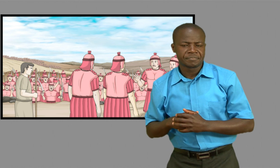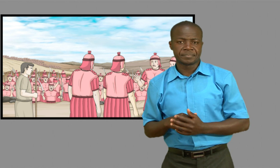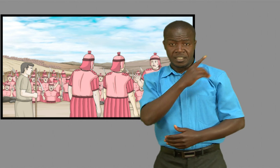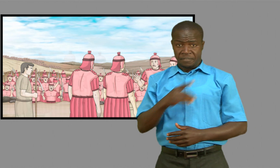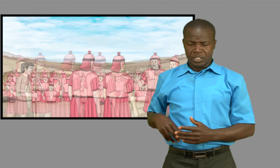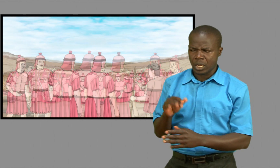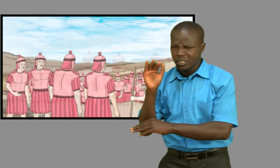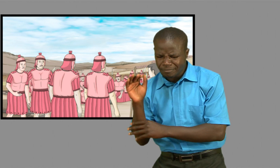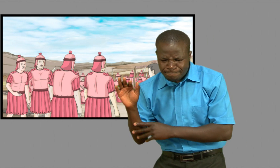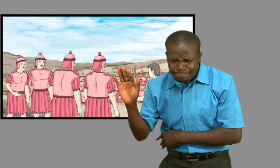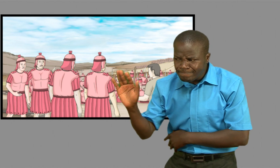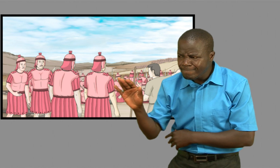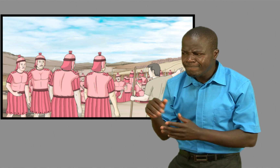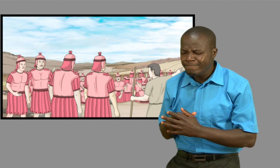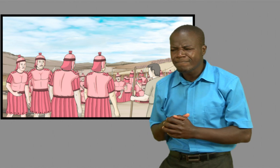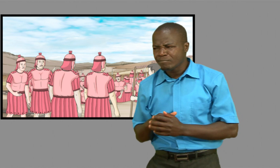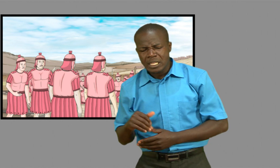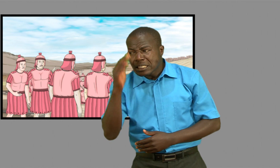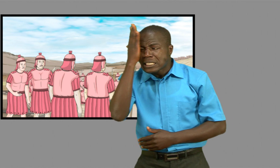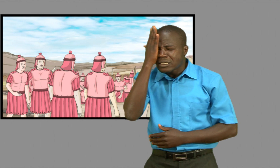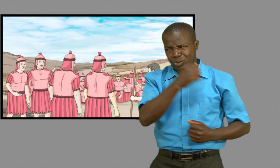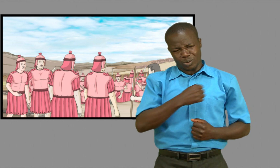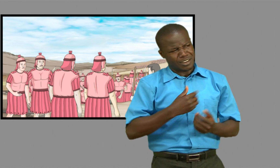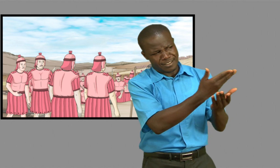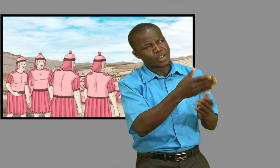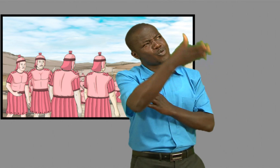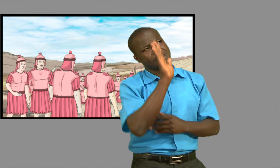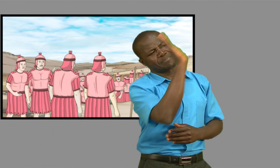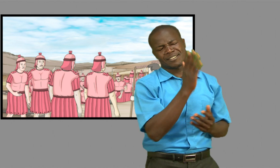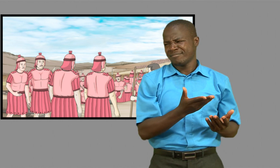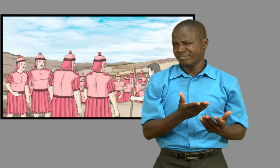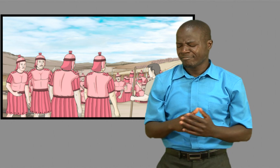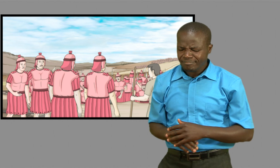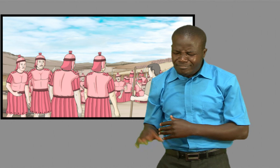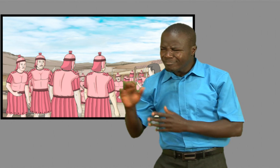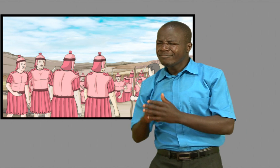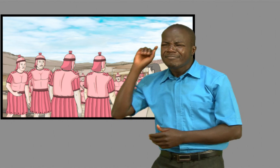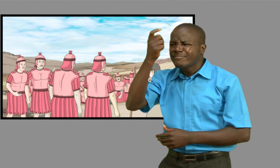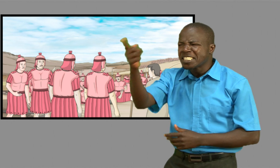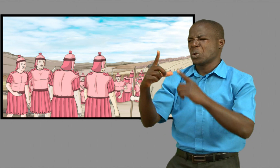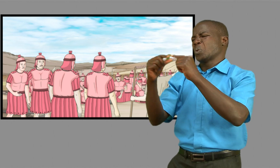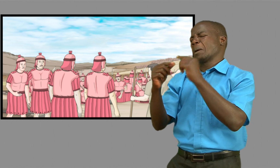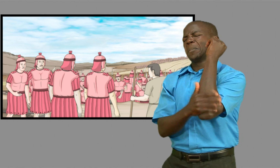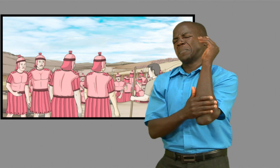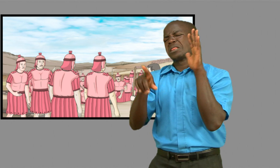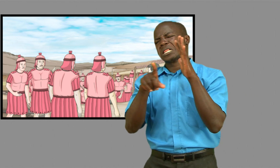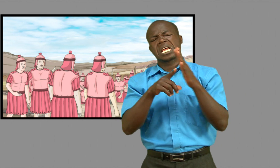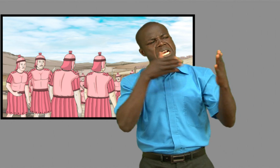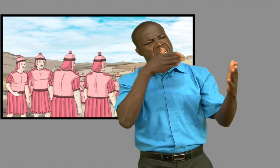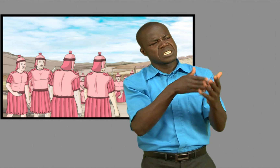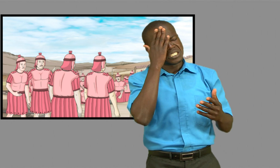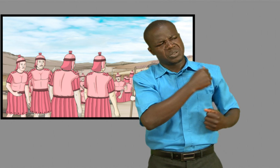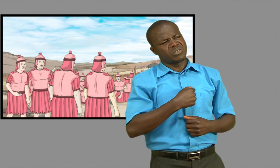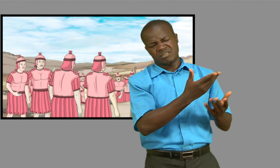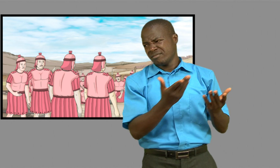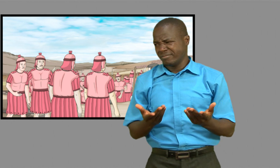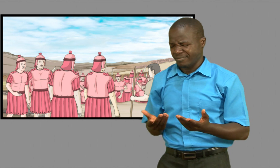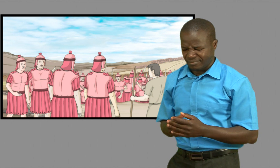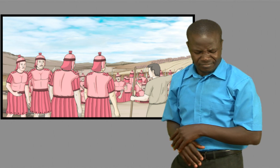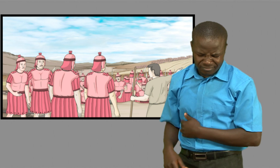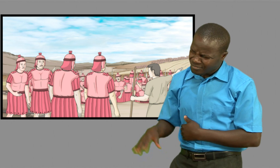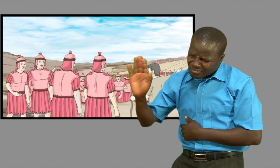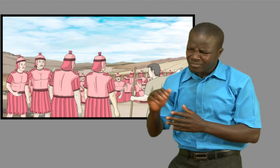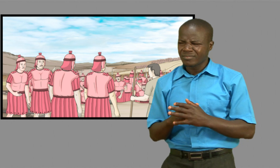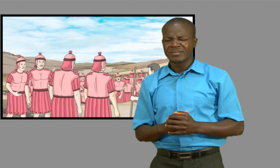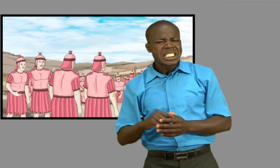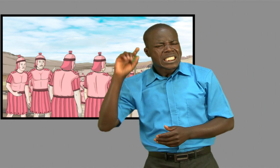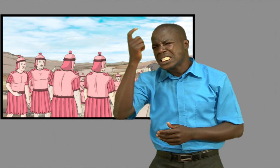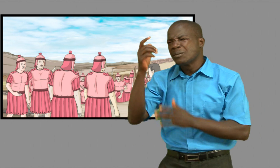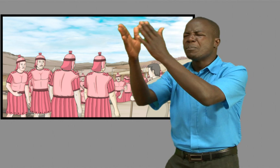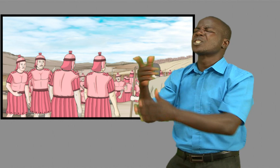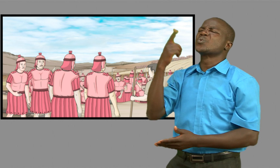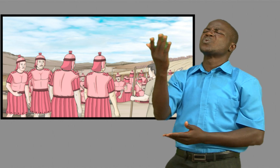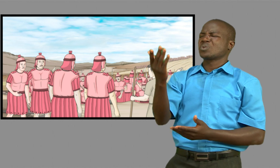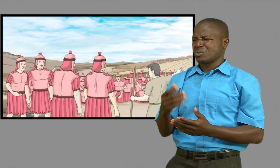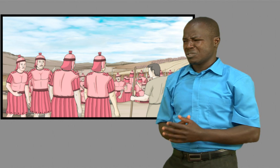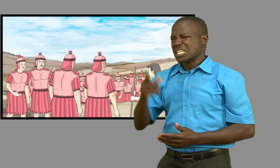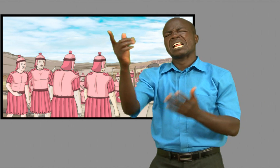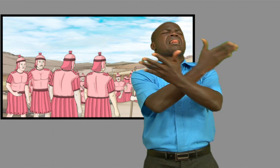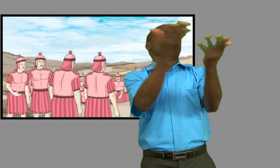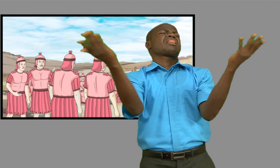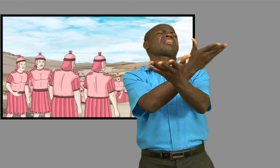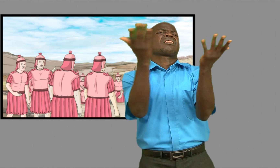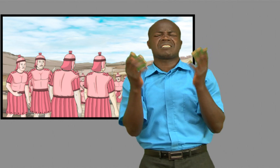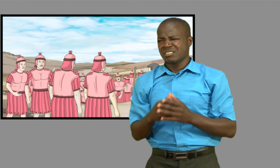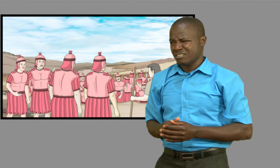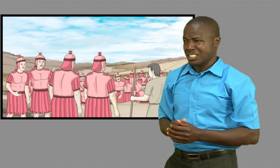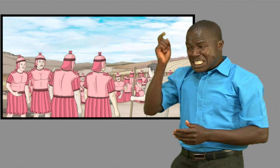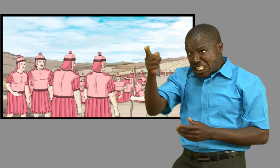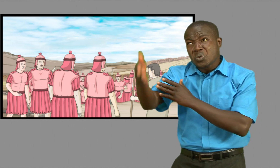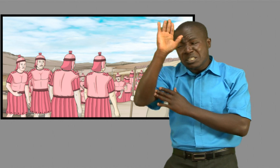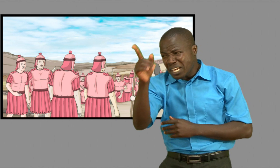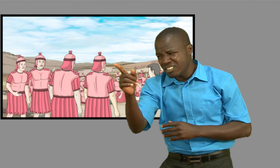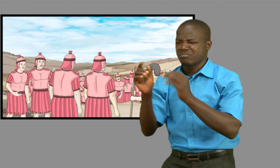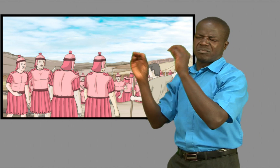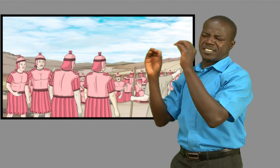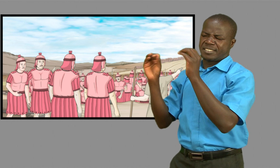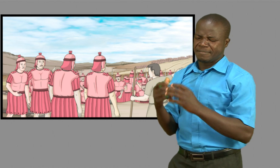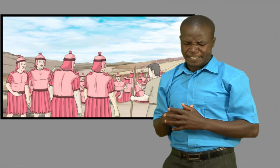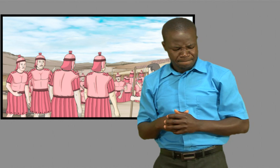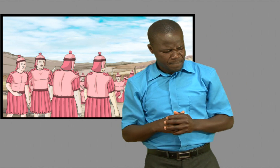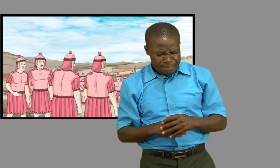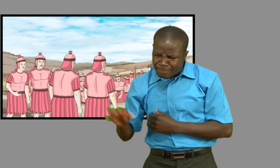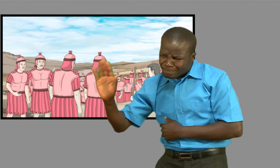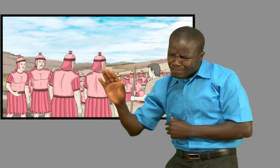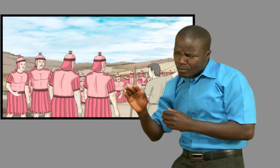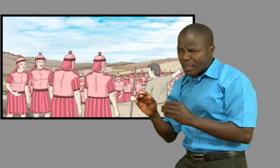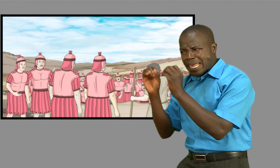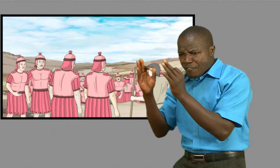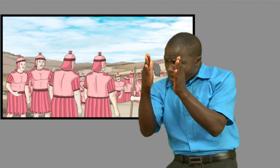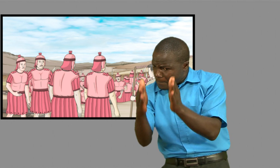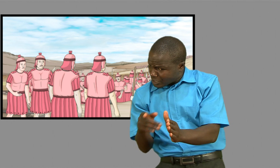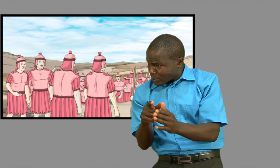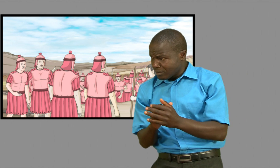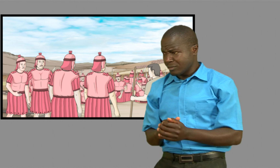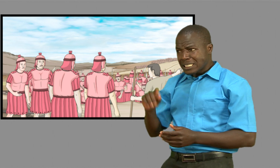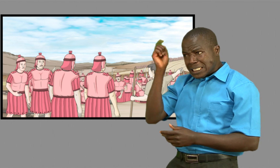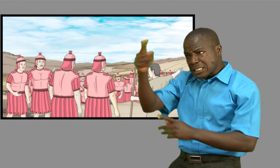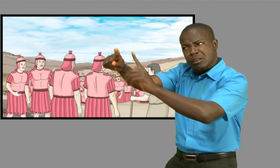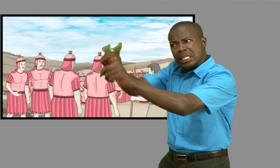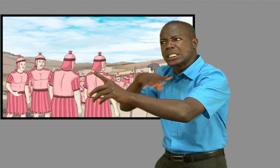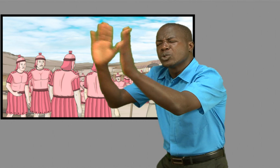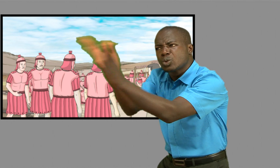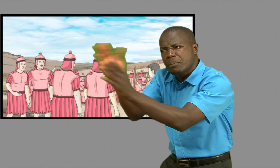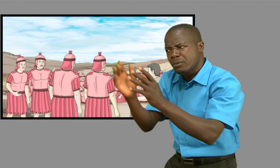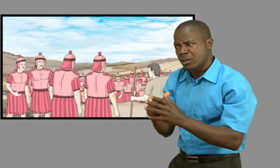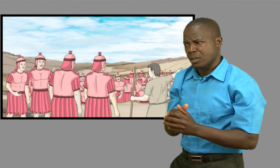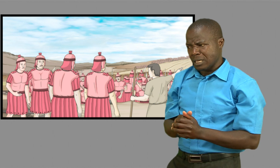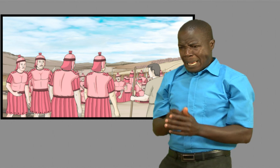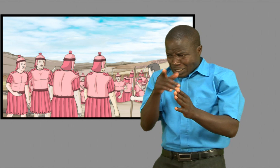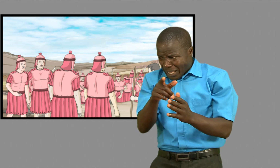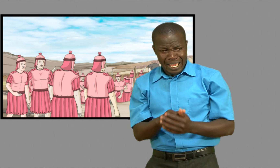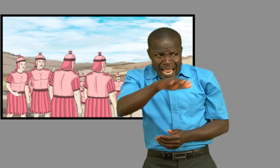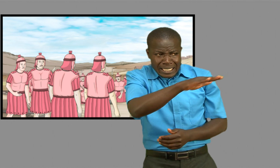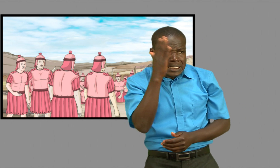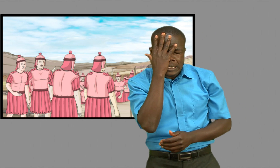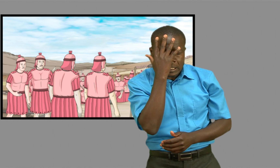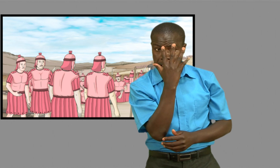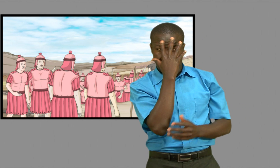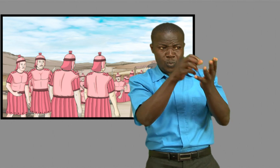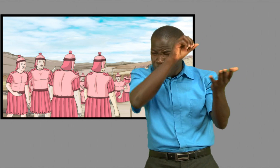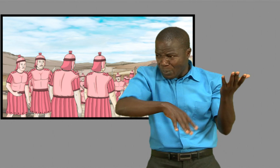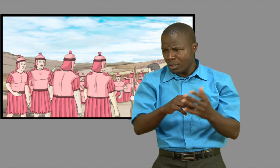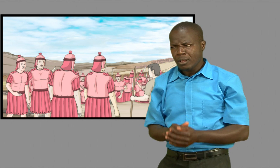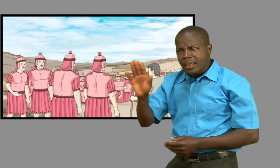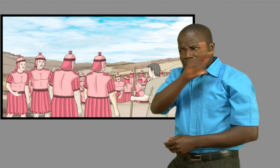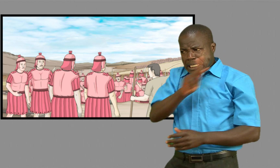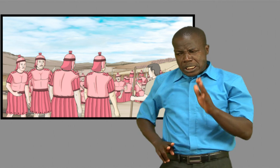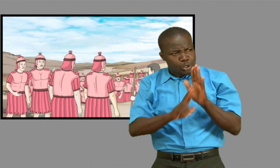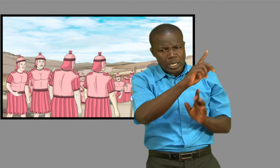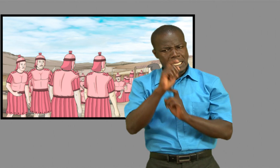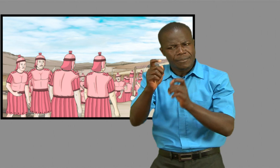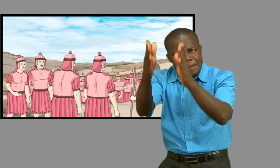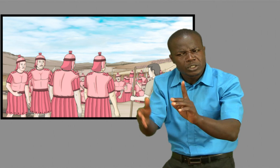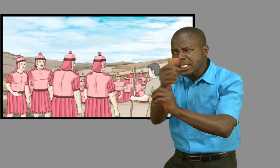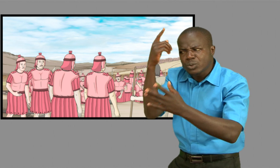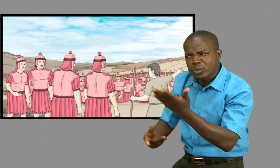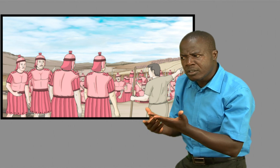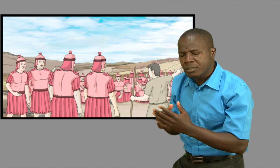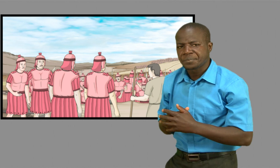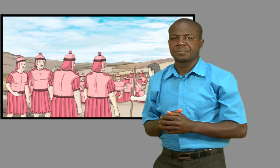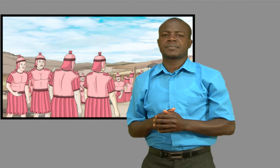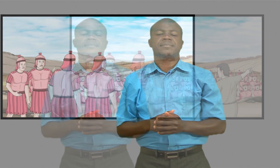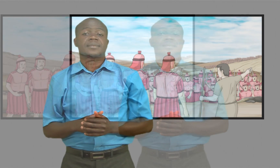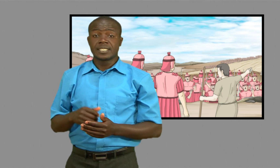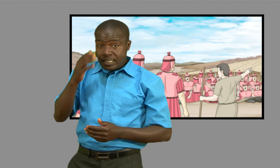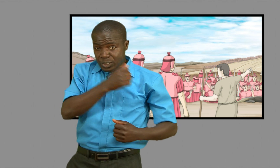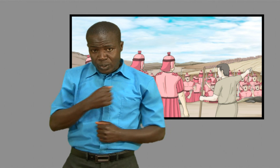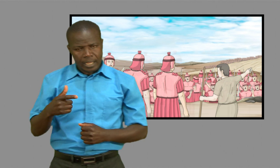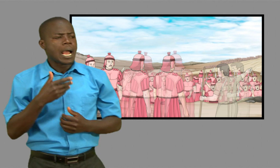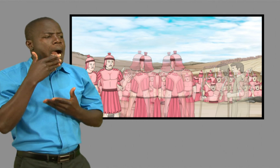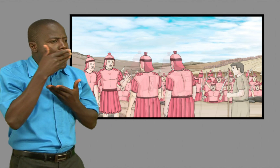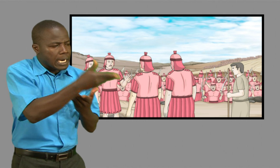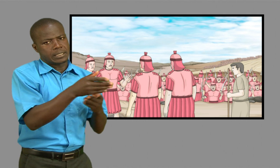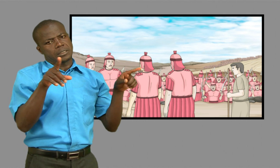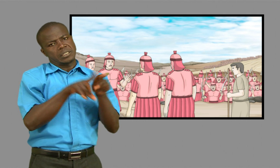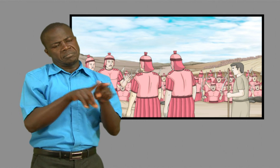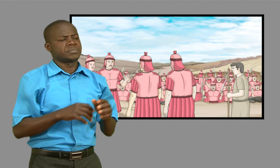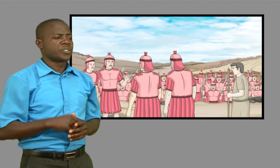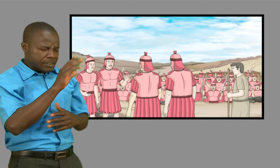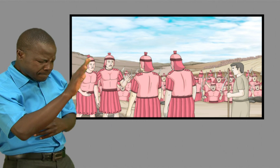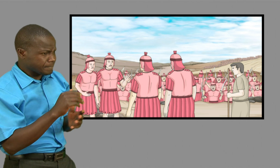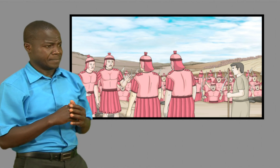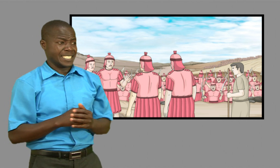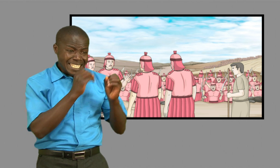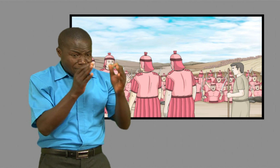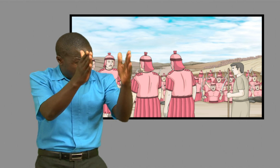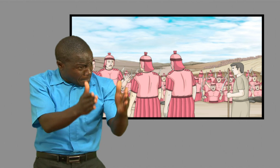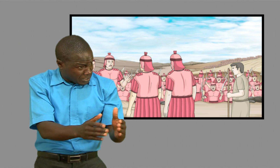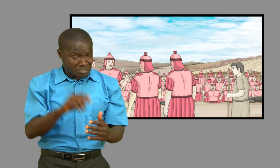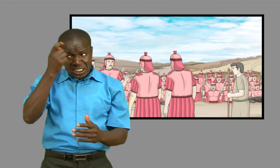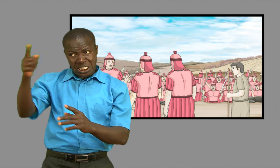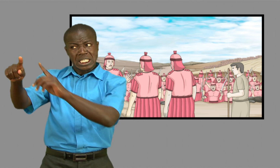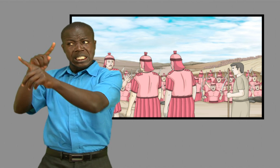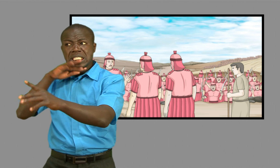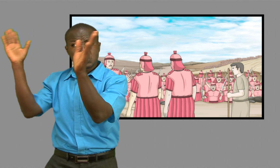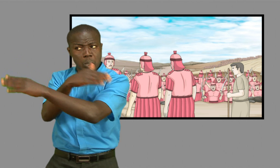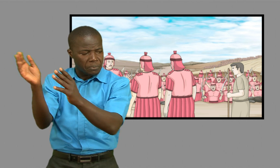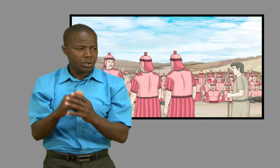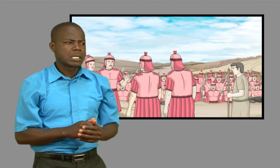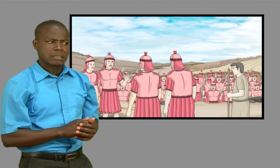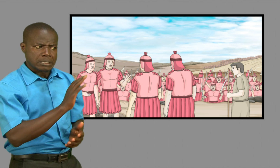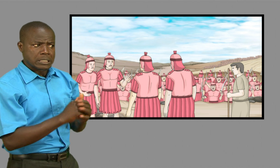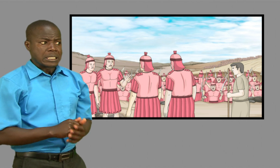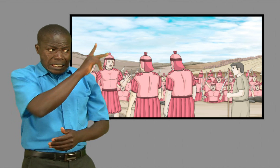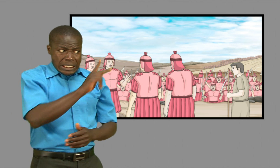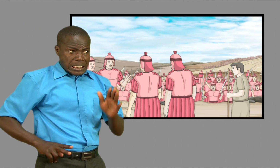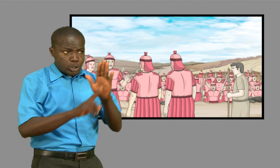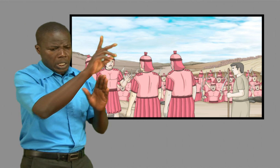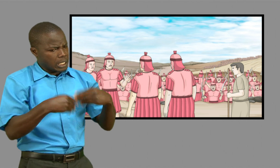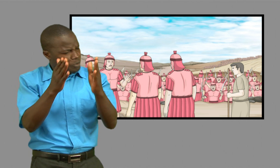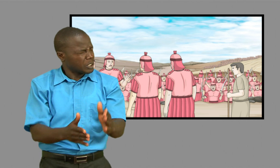And he will give him his daughter in marriage and exempt his father’s house from taxation in Israel.” David asked the men who were standing with him, “What will be done for the man who kills this Philistine and removes this disgrace from Israel?